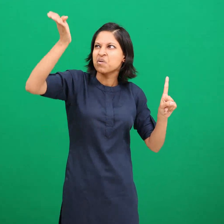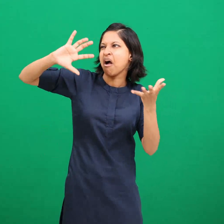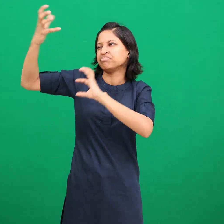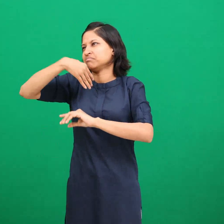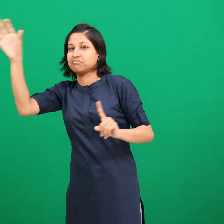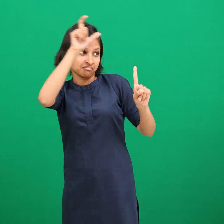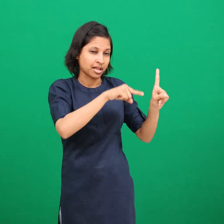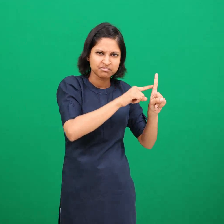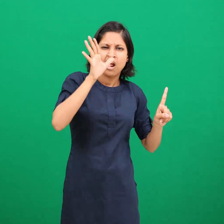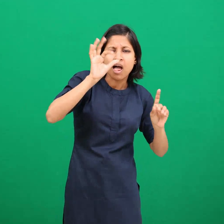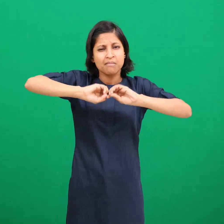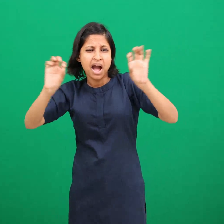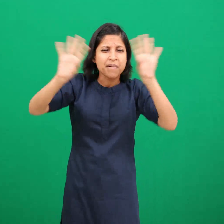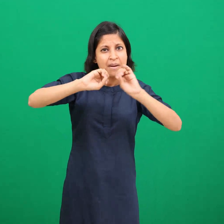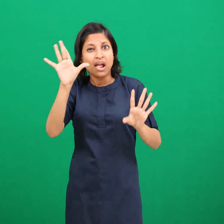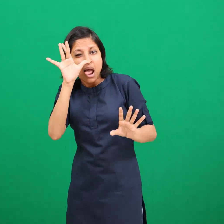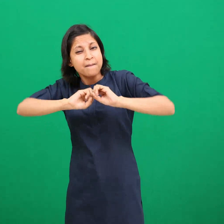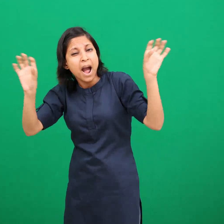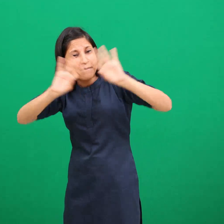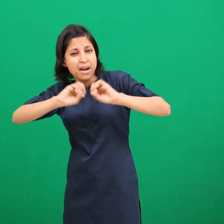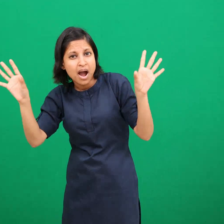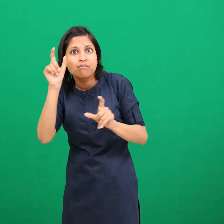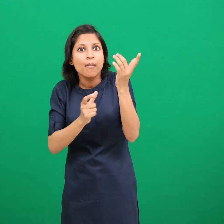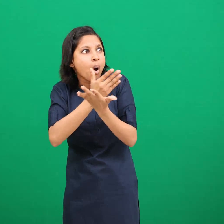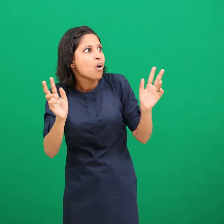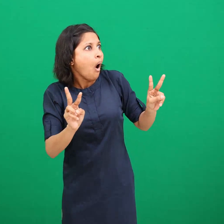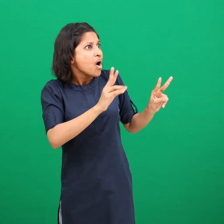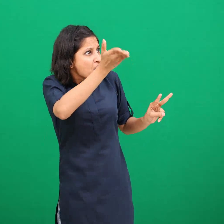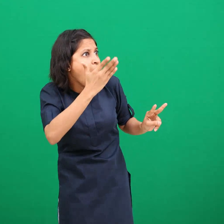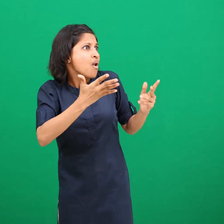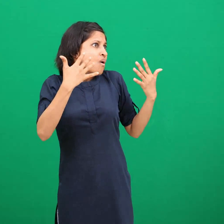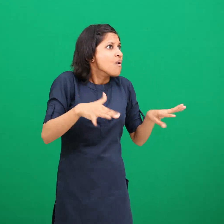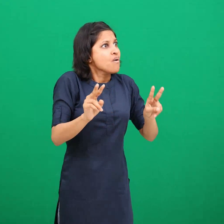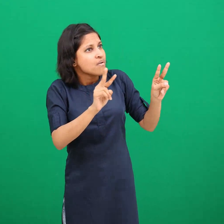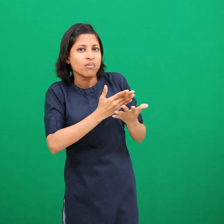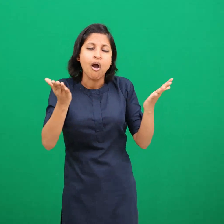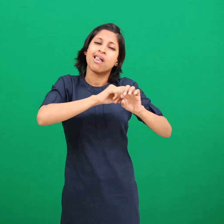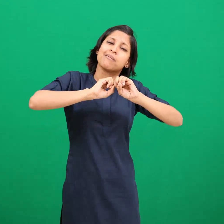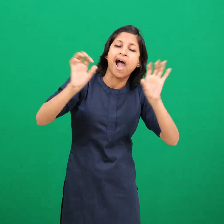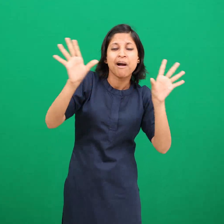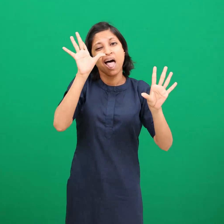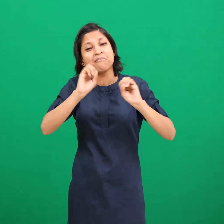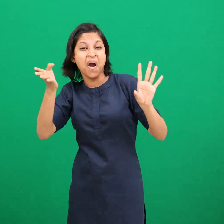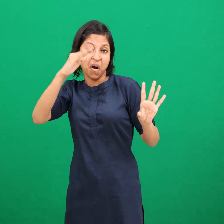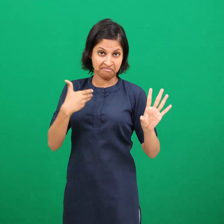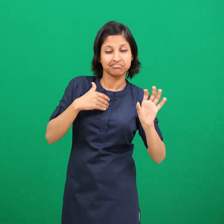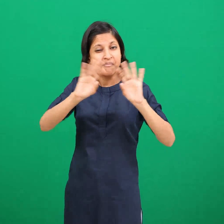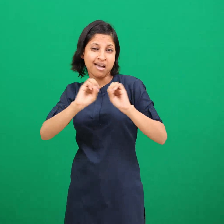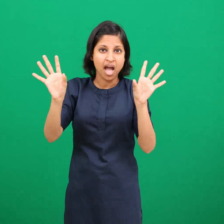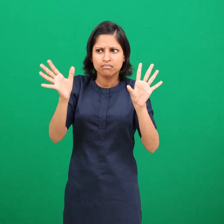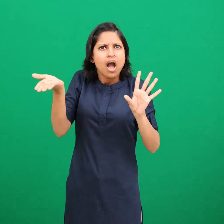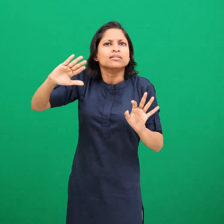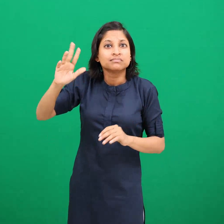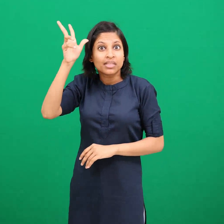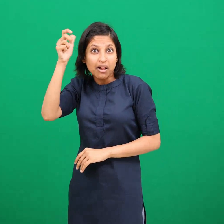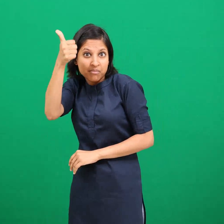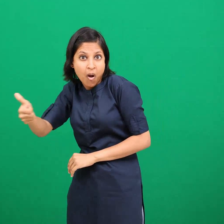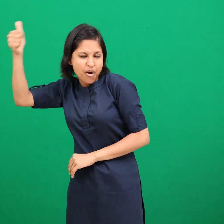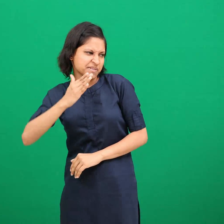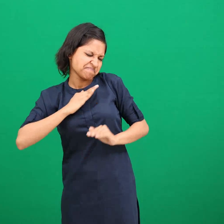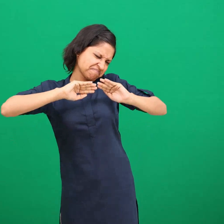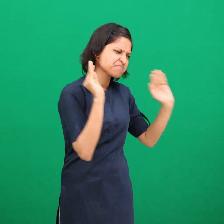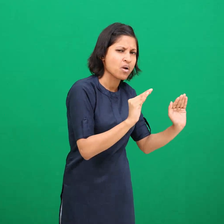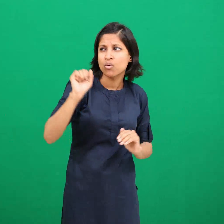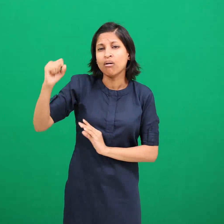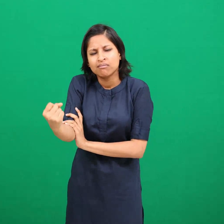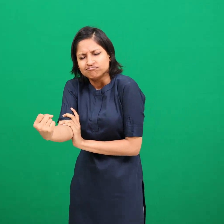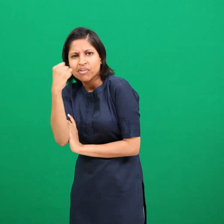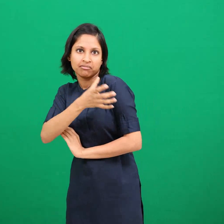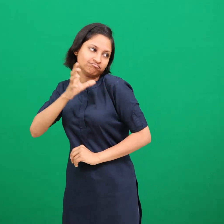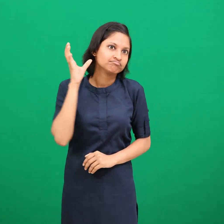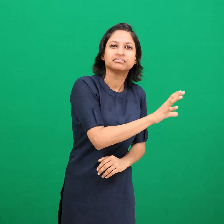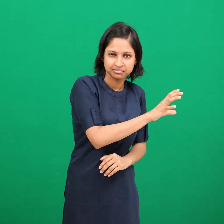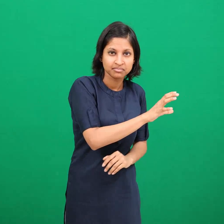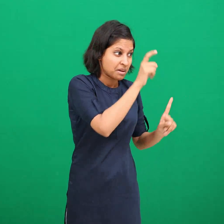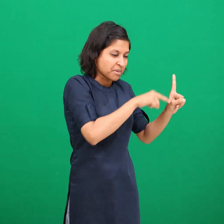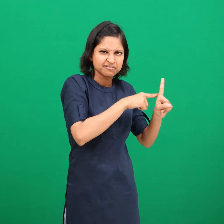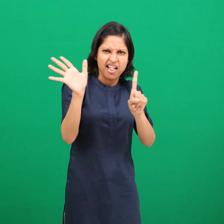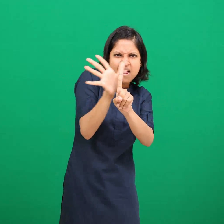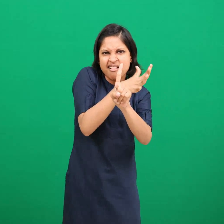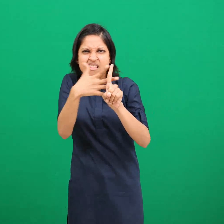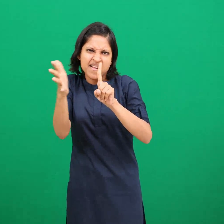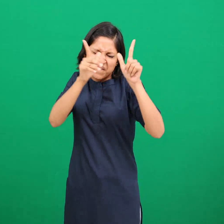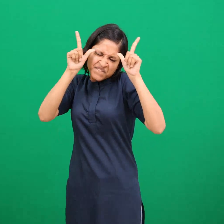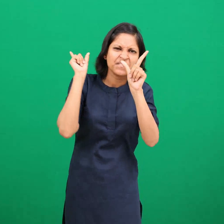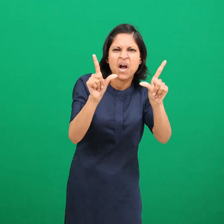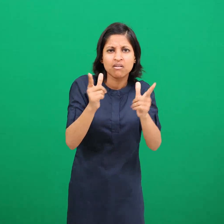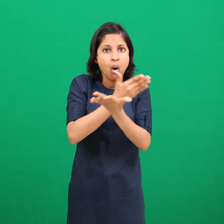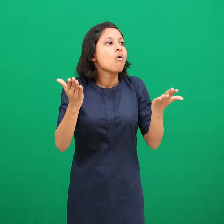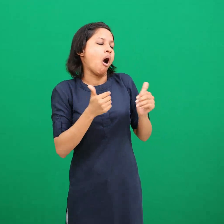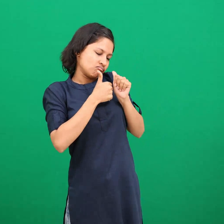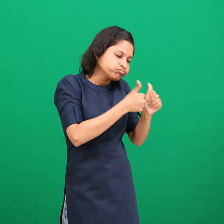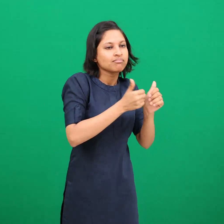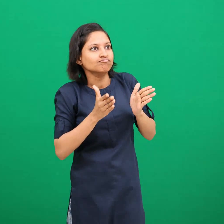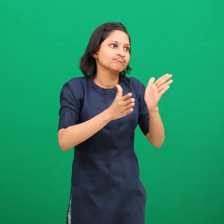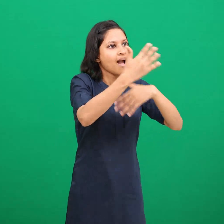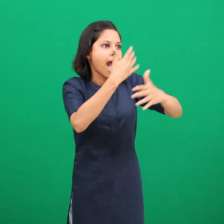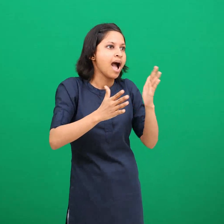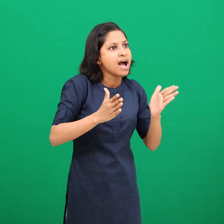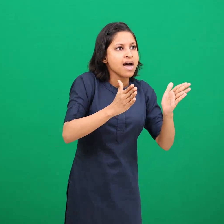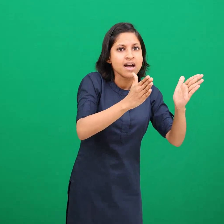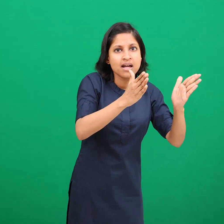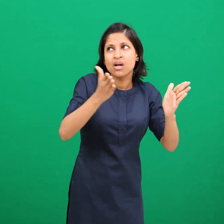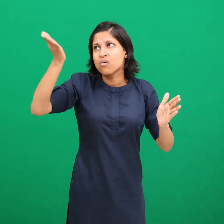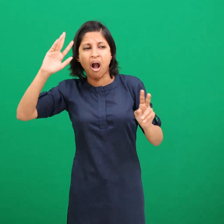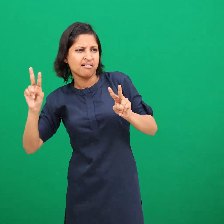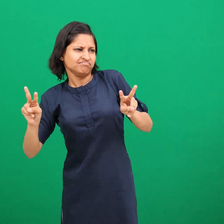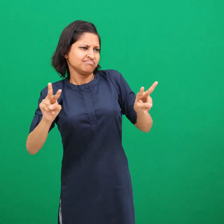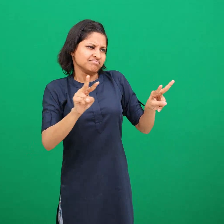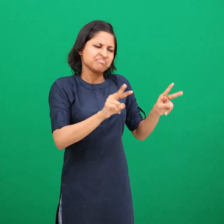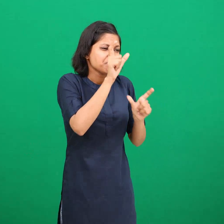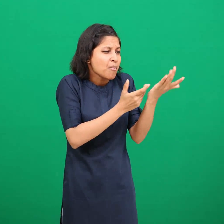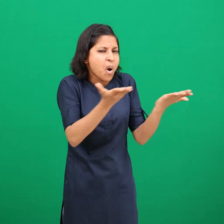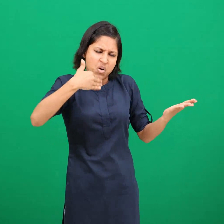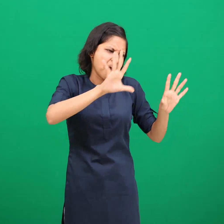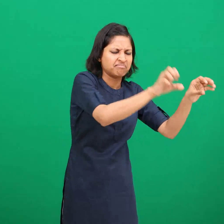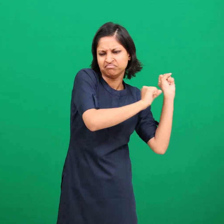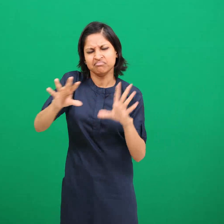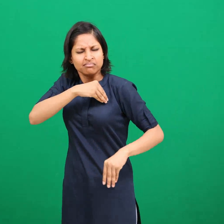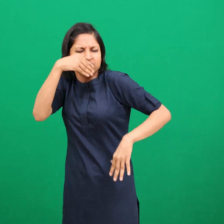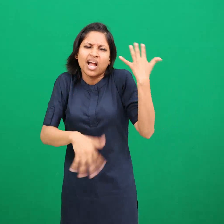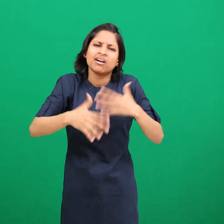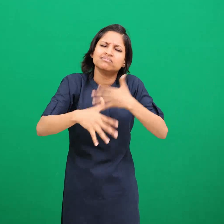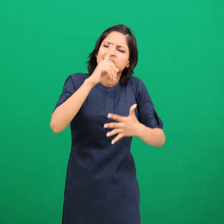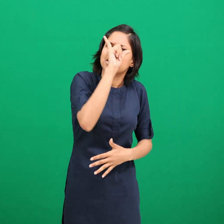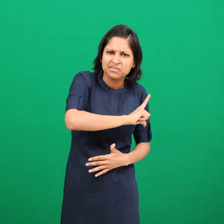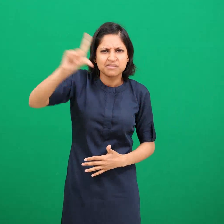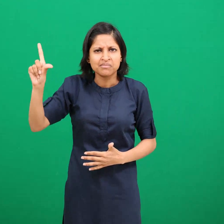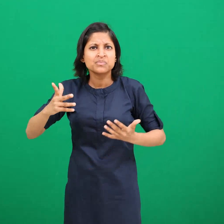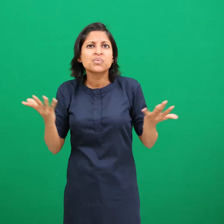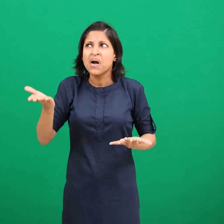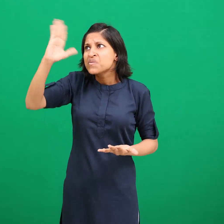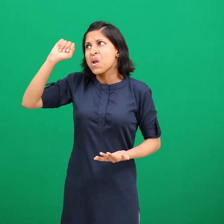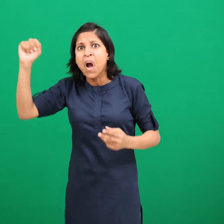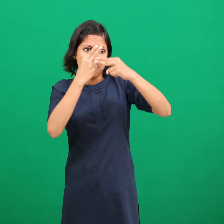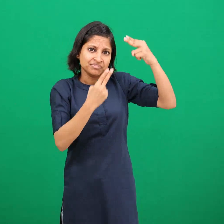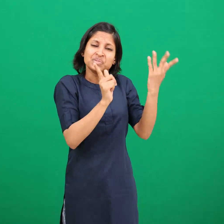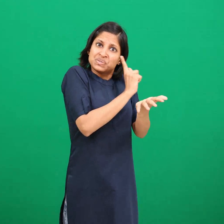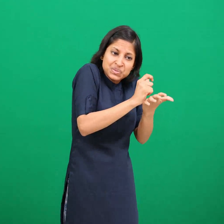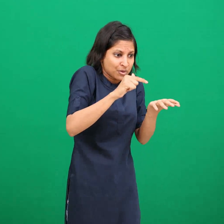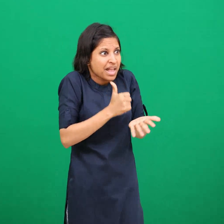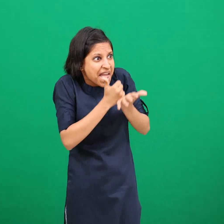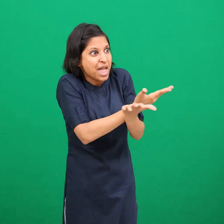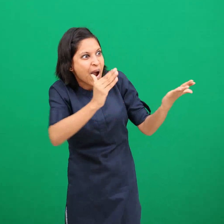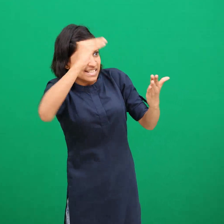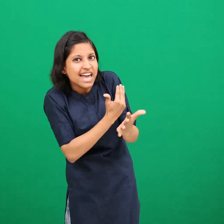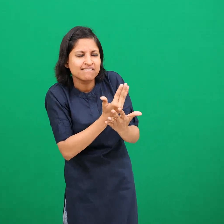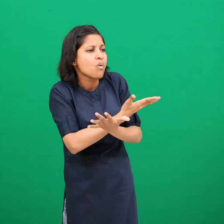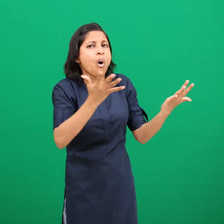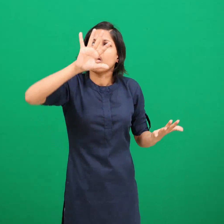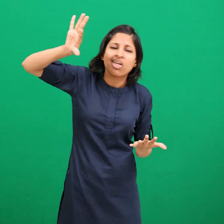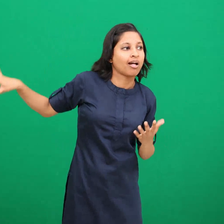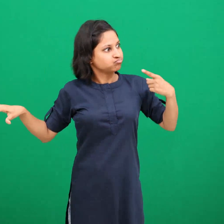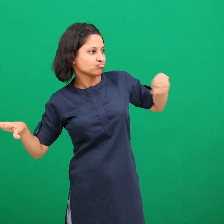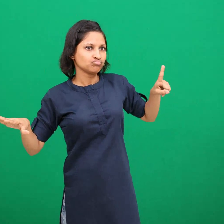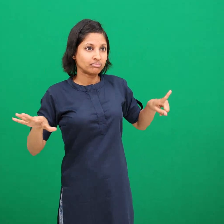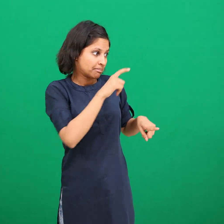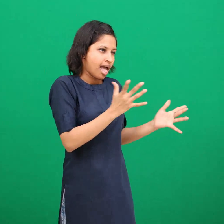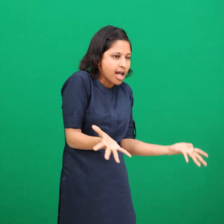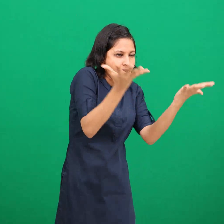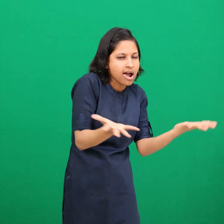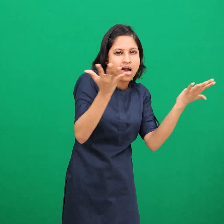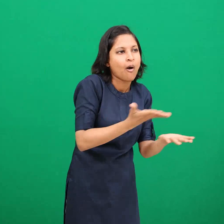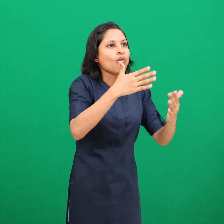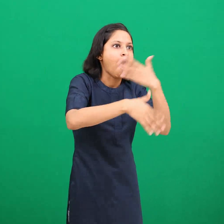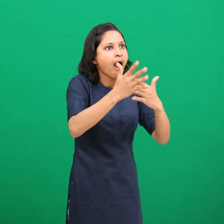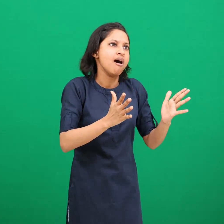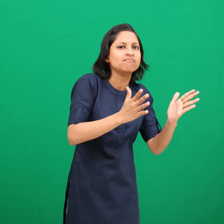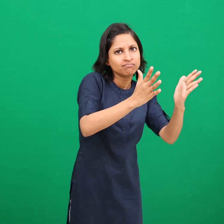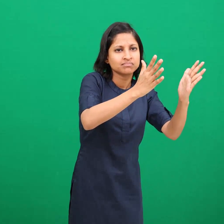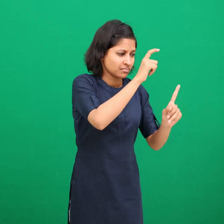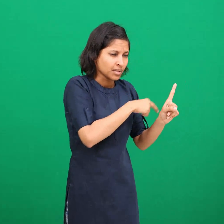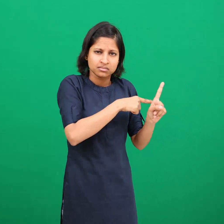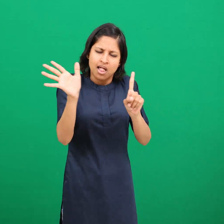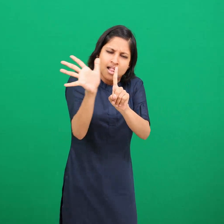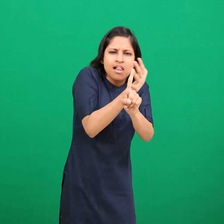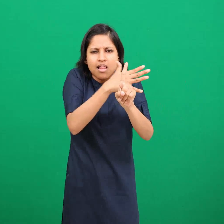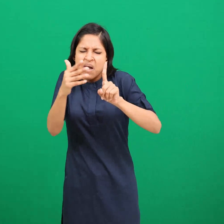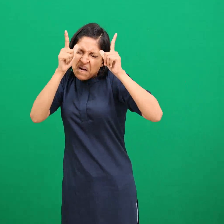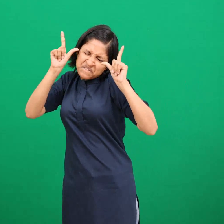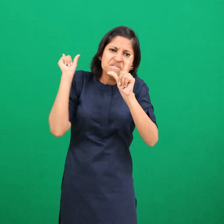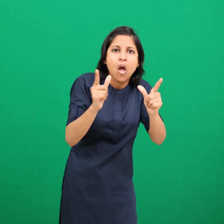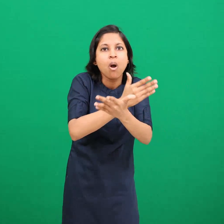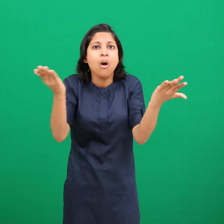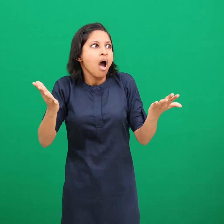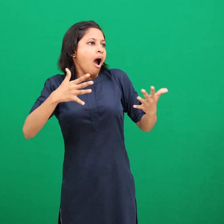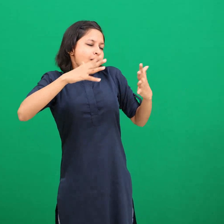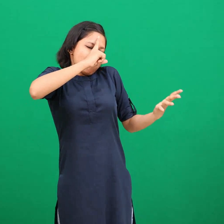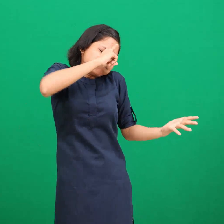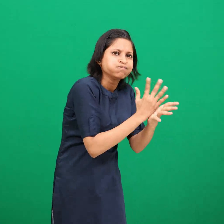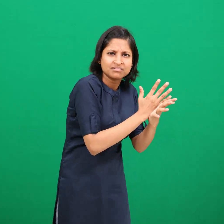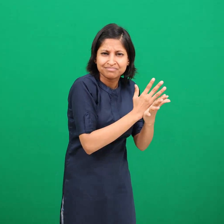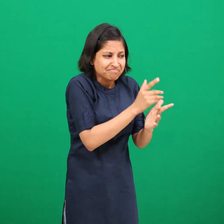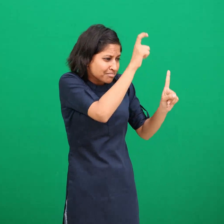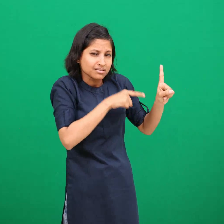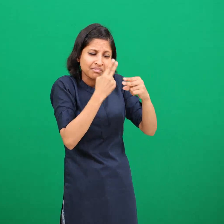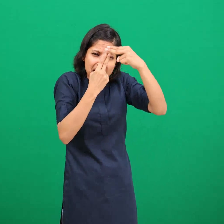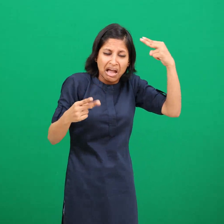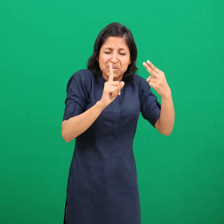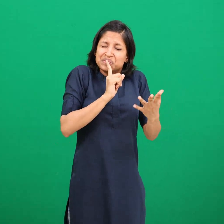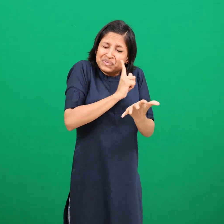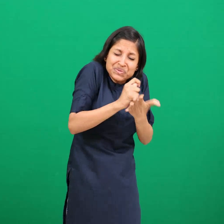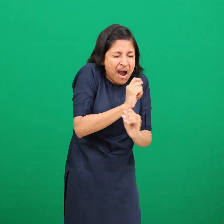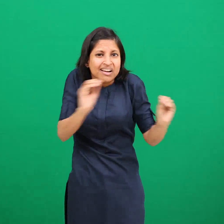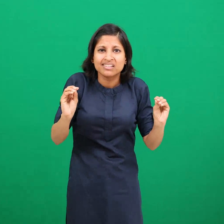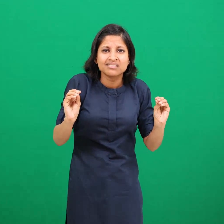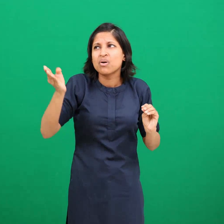The coming of the lawless one will be accompanied by the working of Satan, with every kind of power, sign, and false wonder, and with every wicked deception directed against those who are perishing, because they refused the love of the truth that would have saved them.